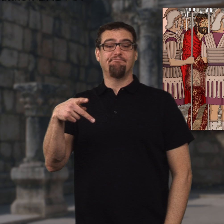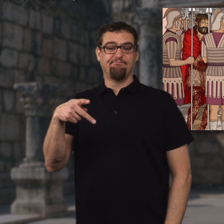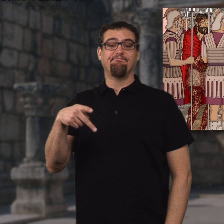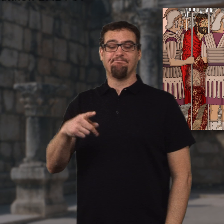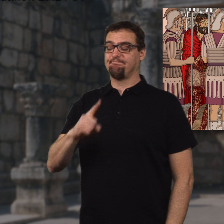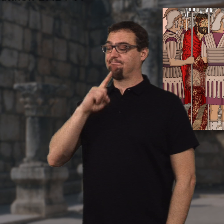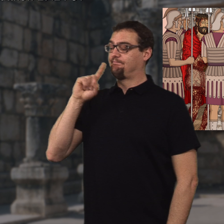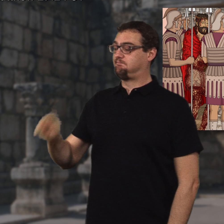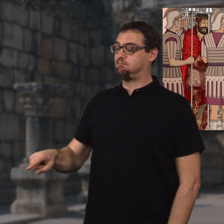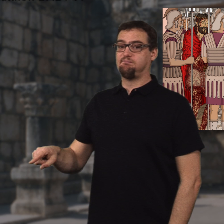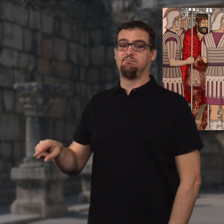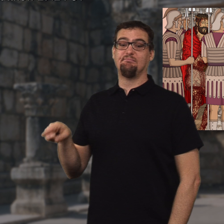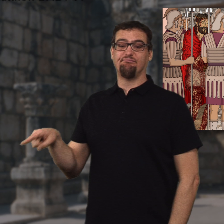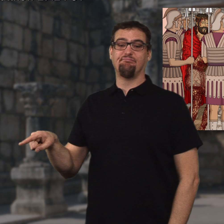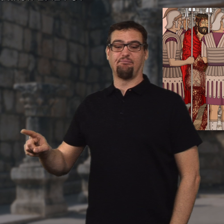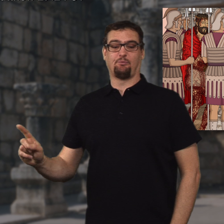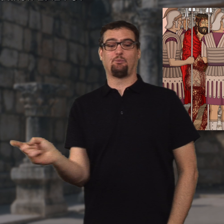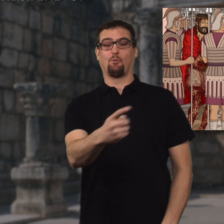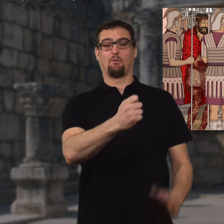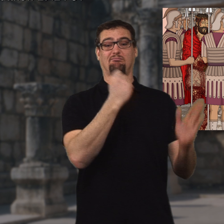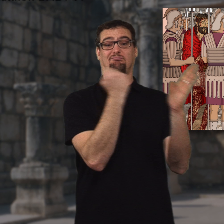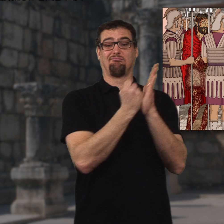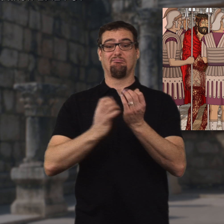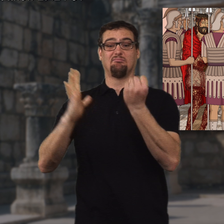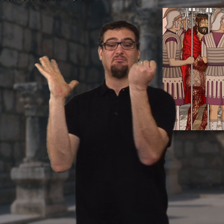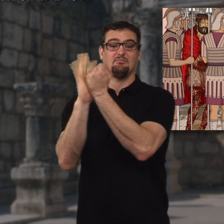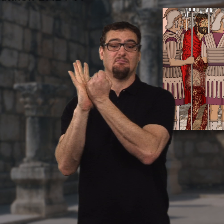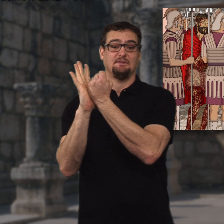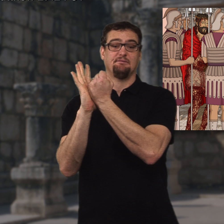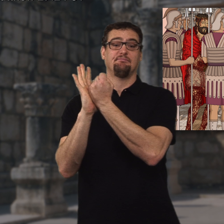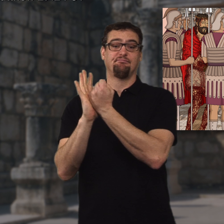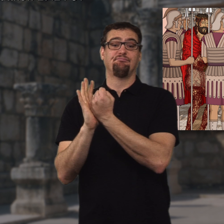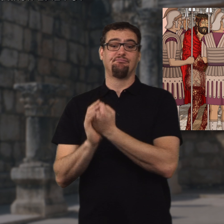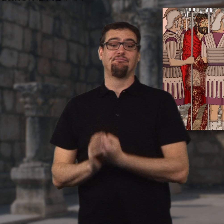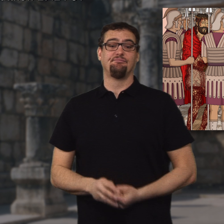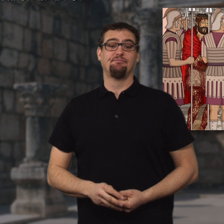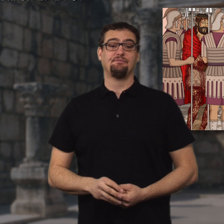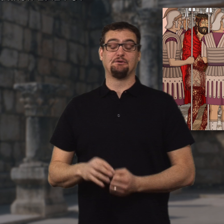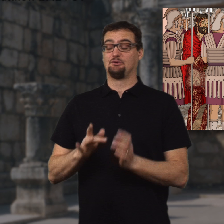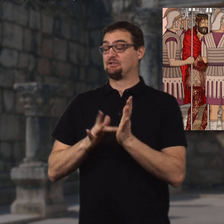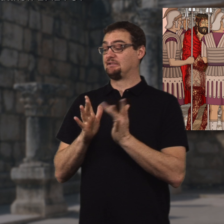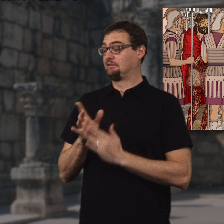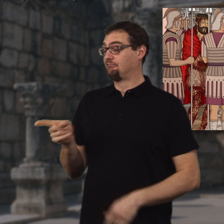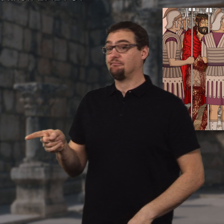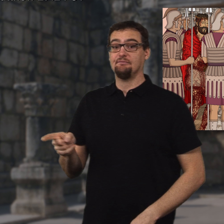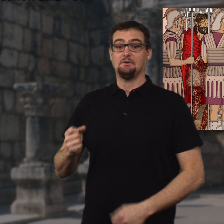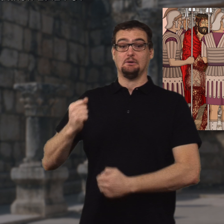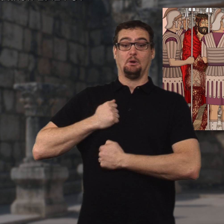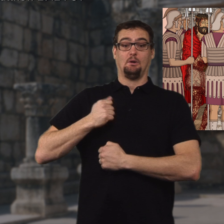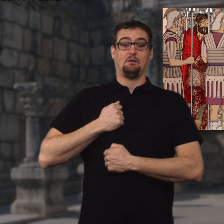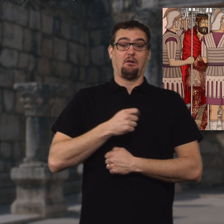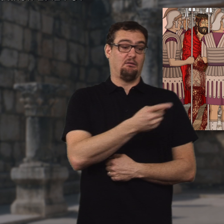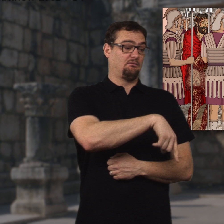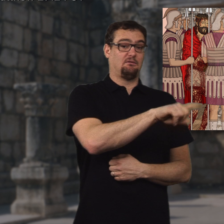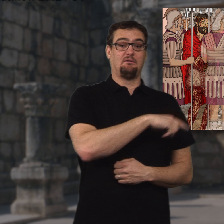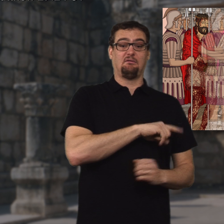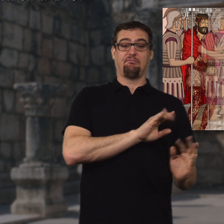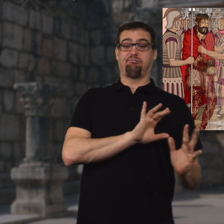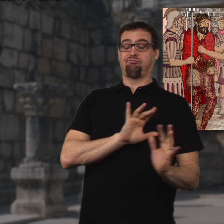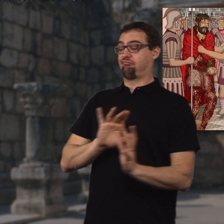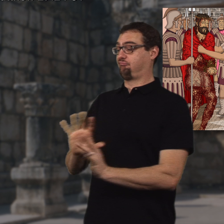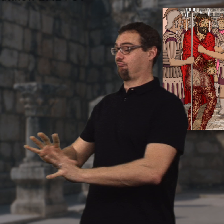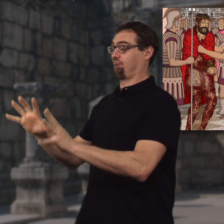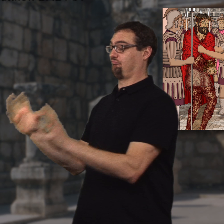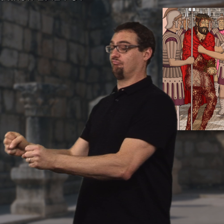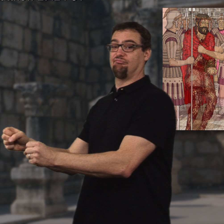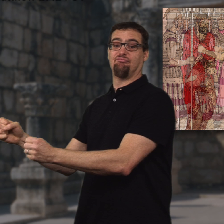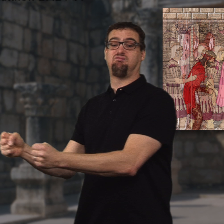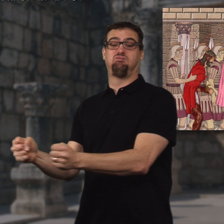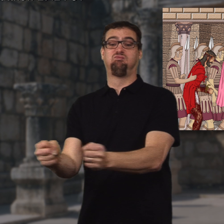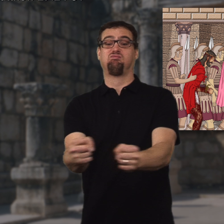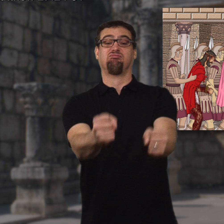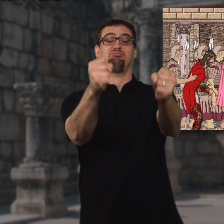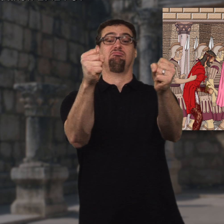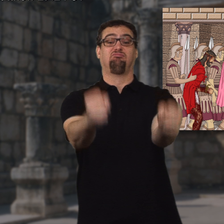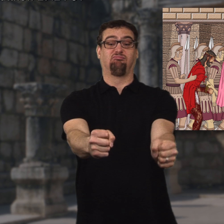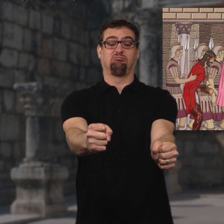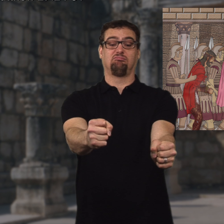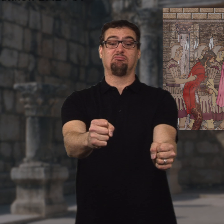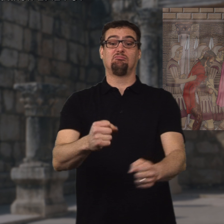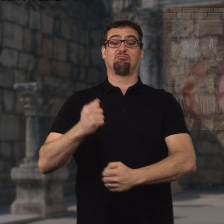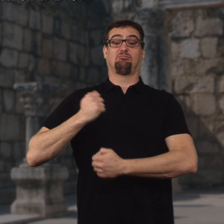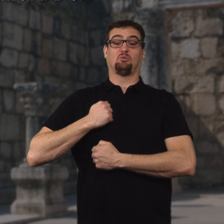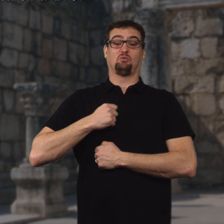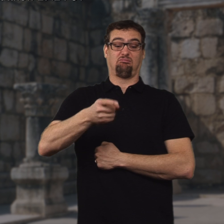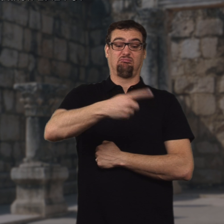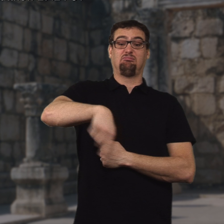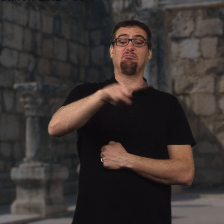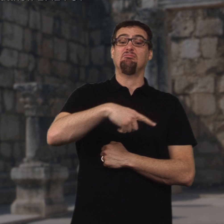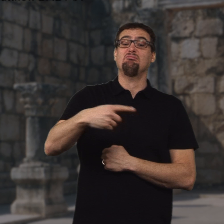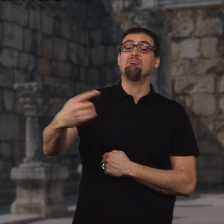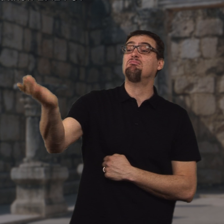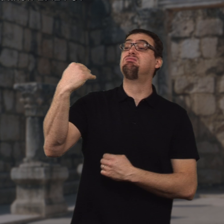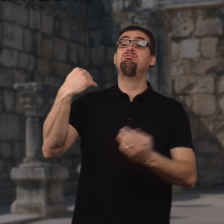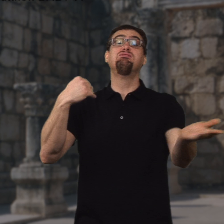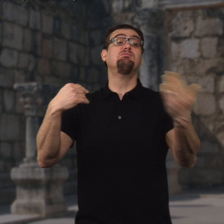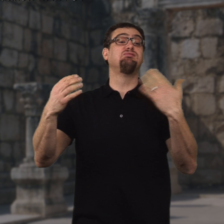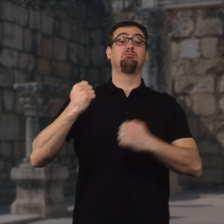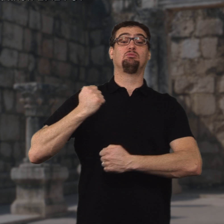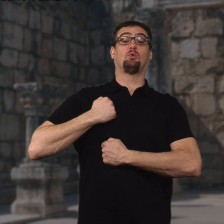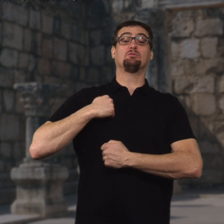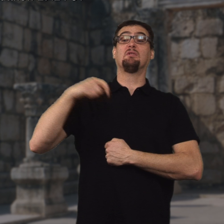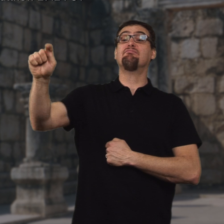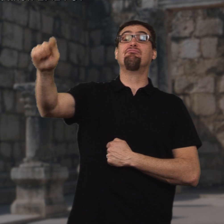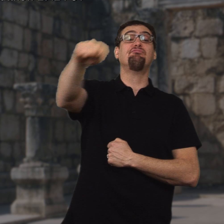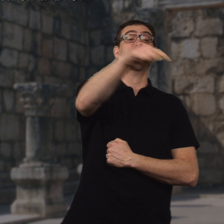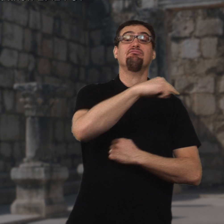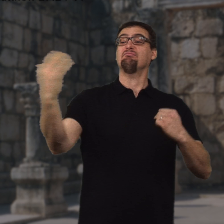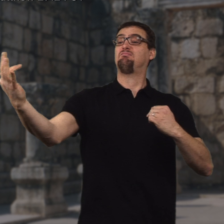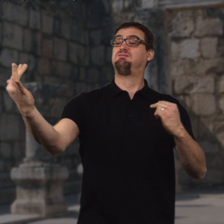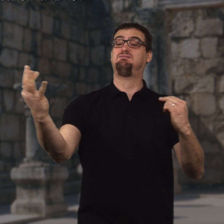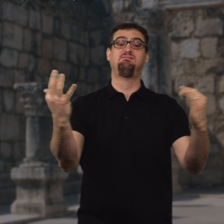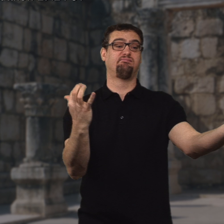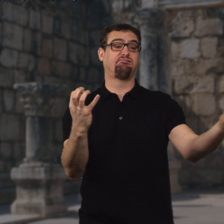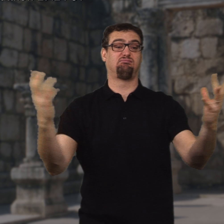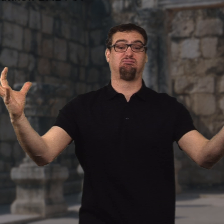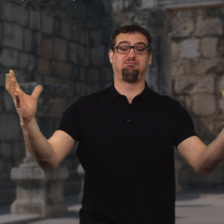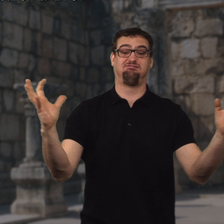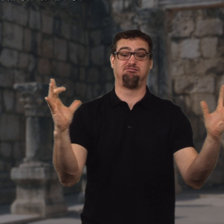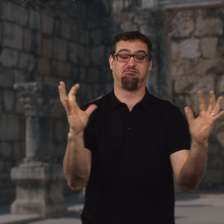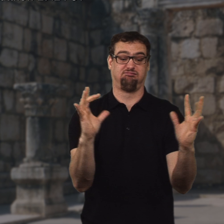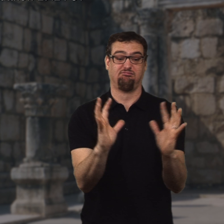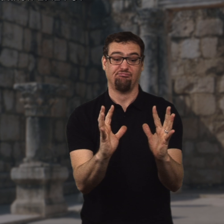But he had Jesus flogged, and handed Him over to be crucified.